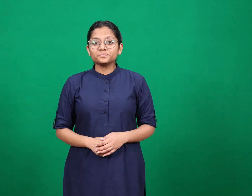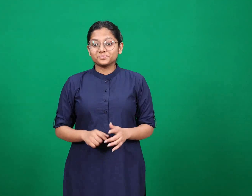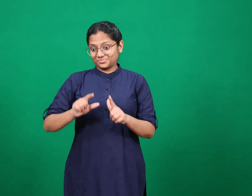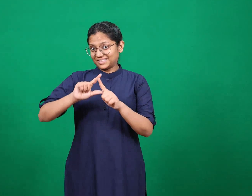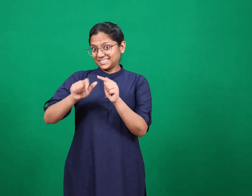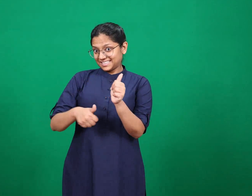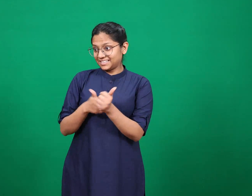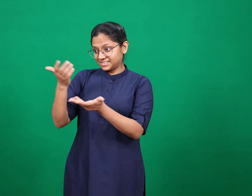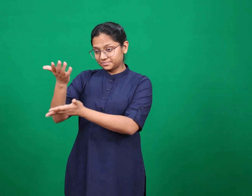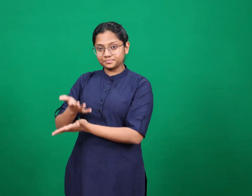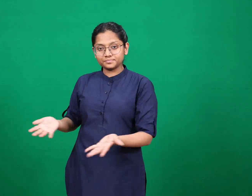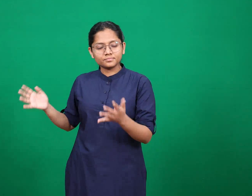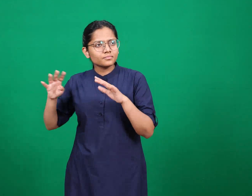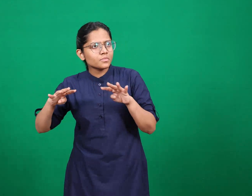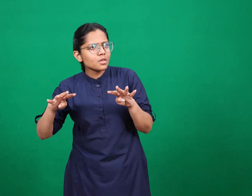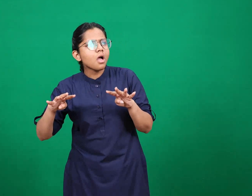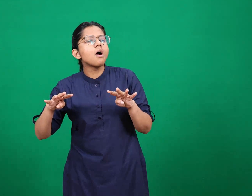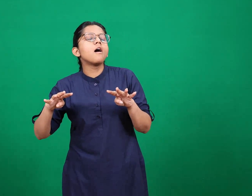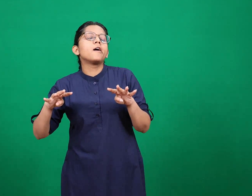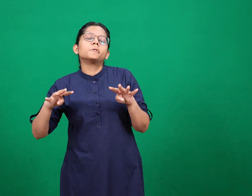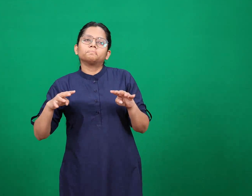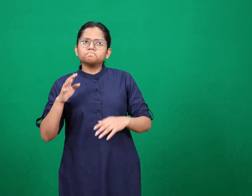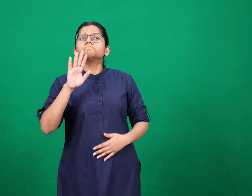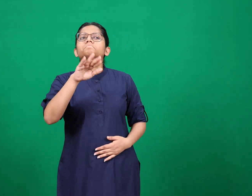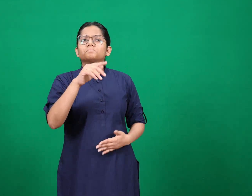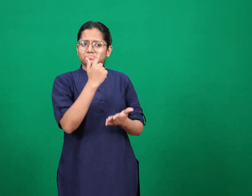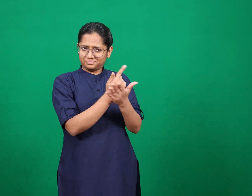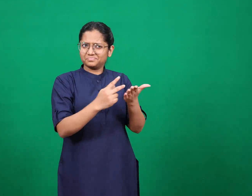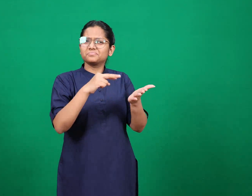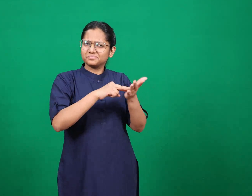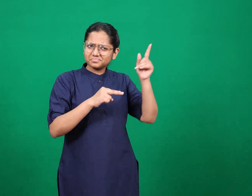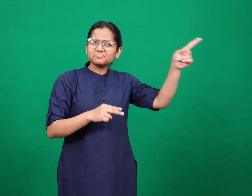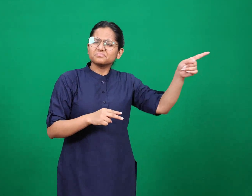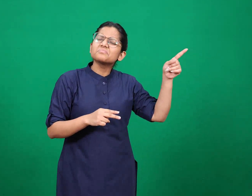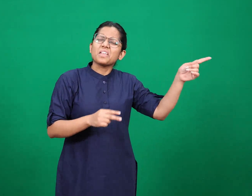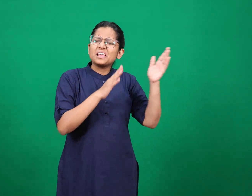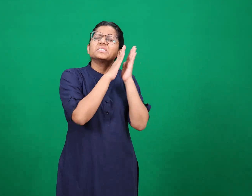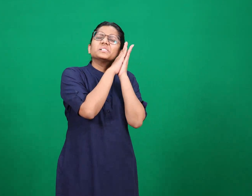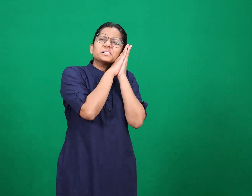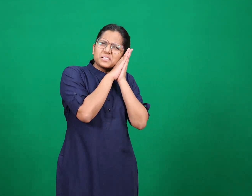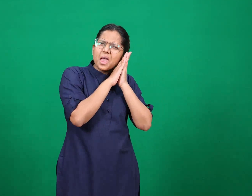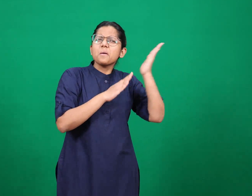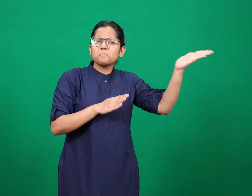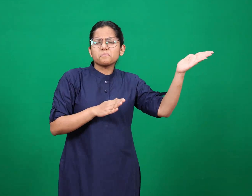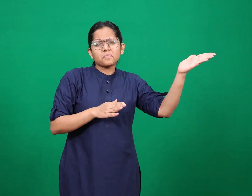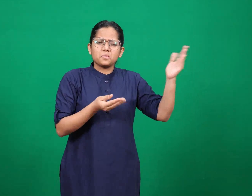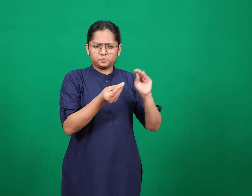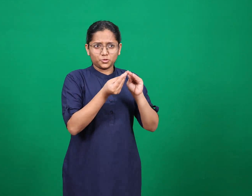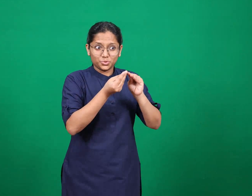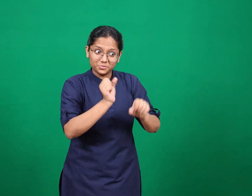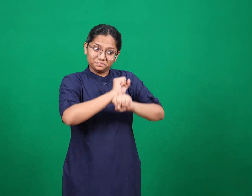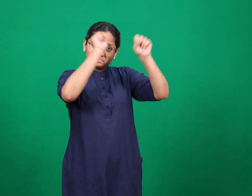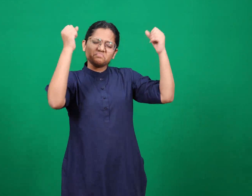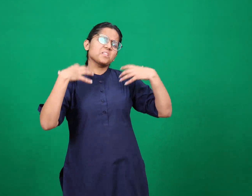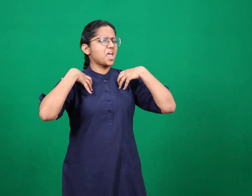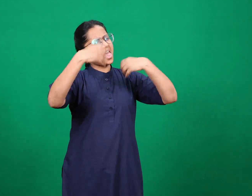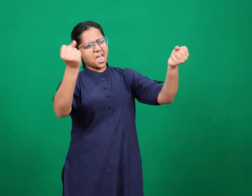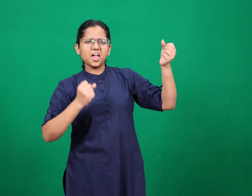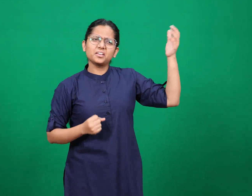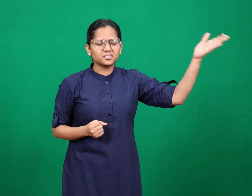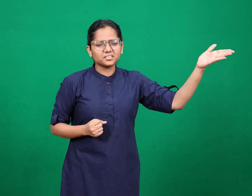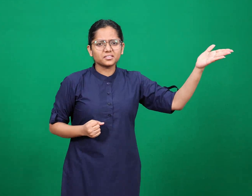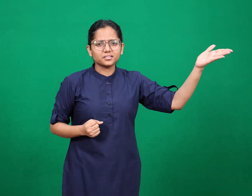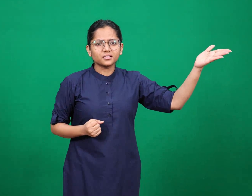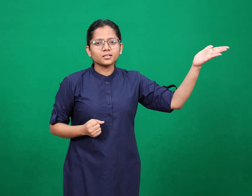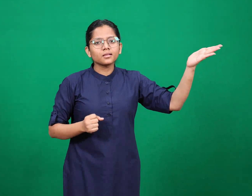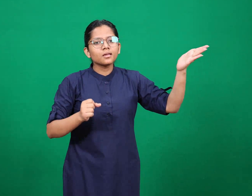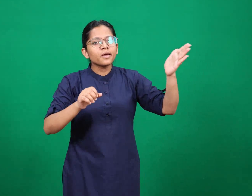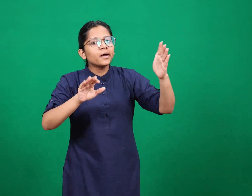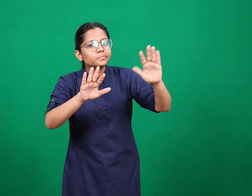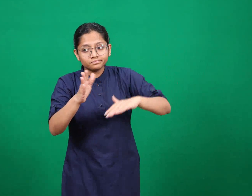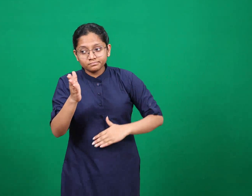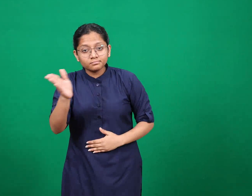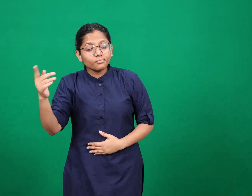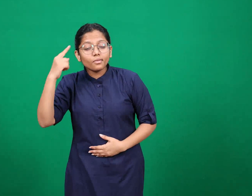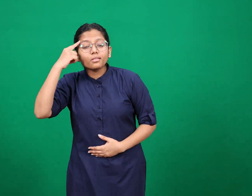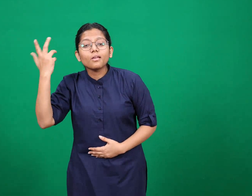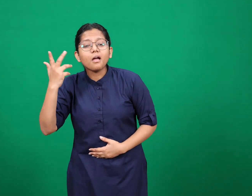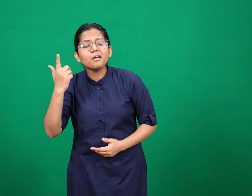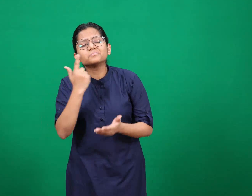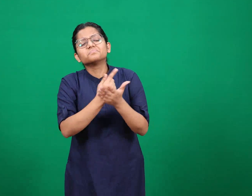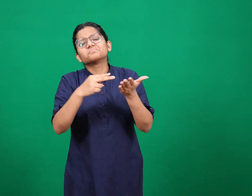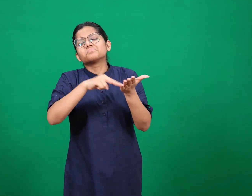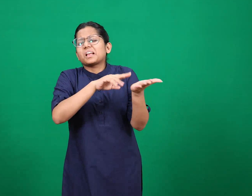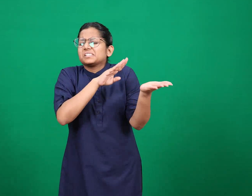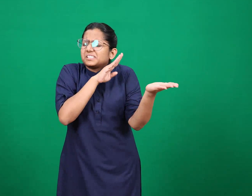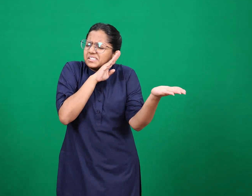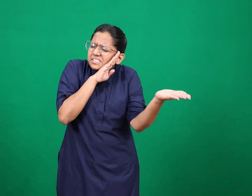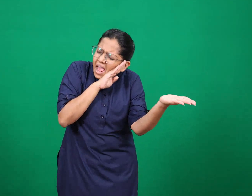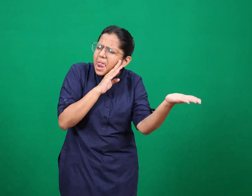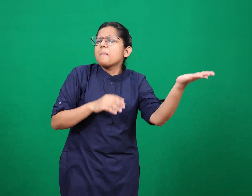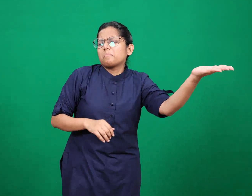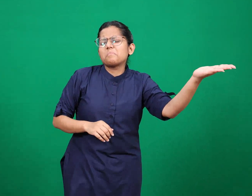His disciples replied, "Lord, if he is sleeping, he will get better."